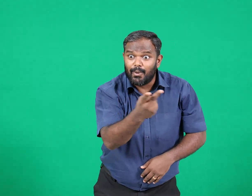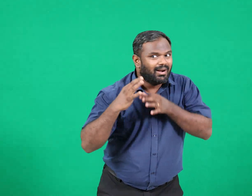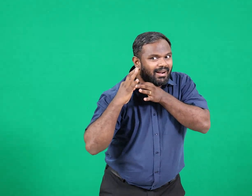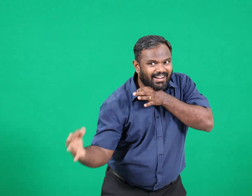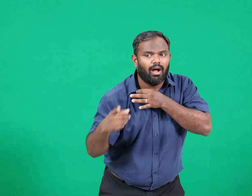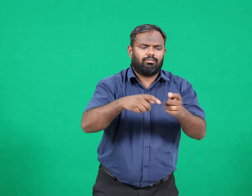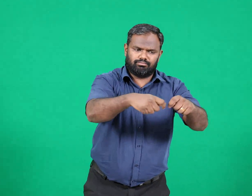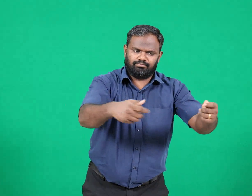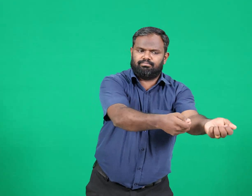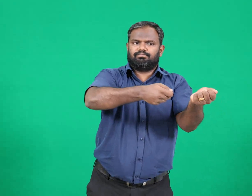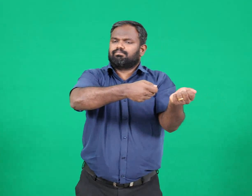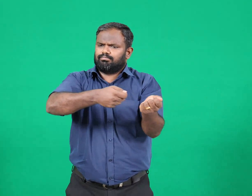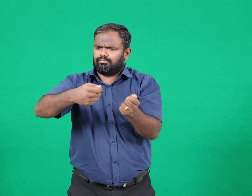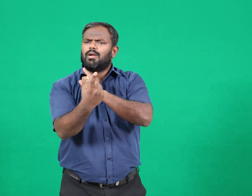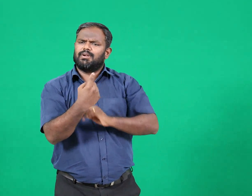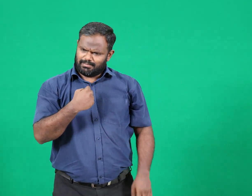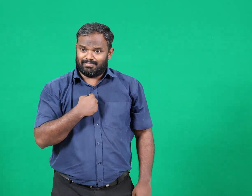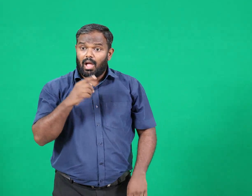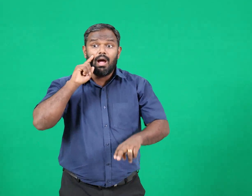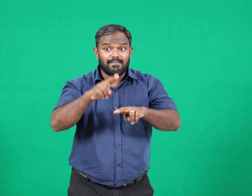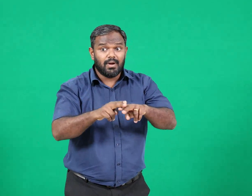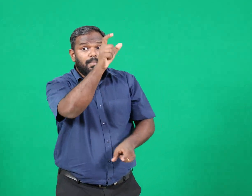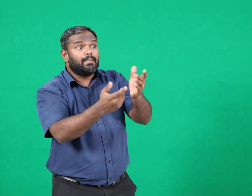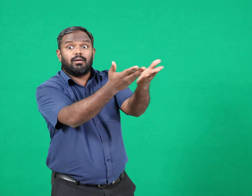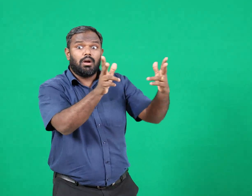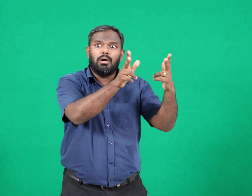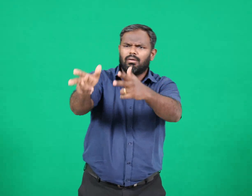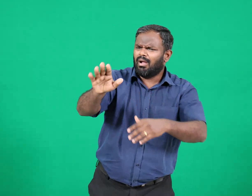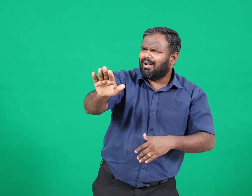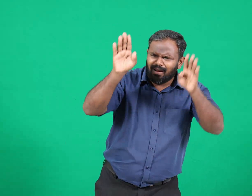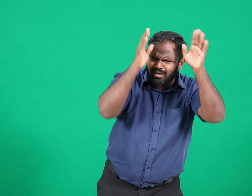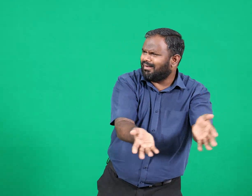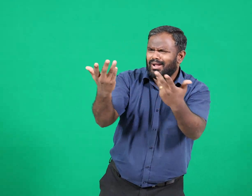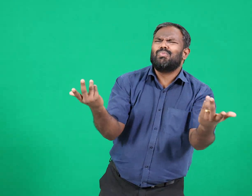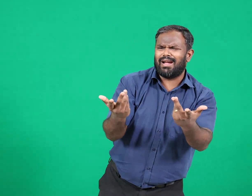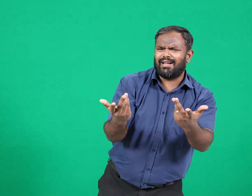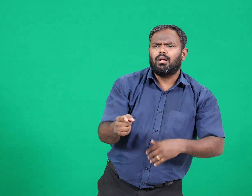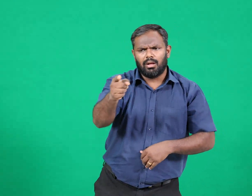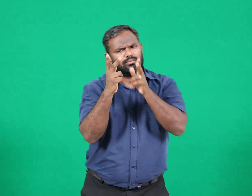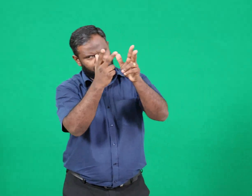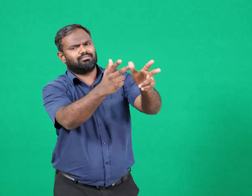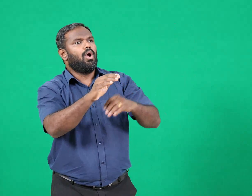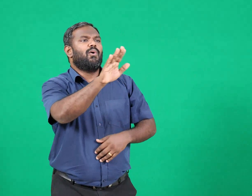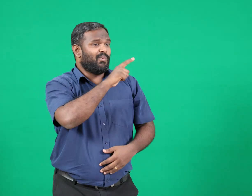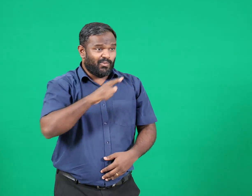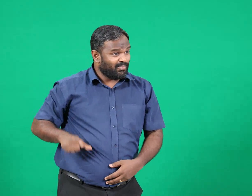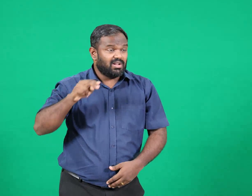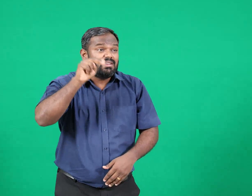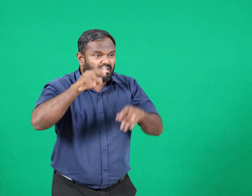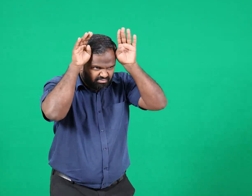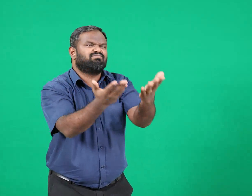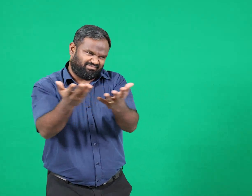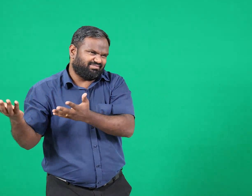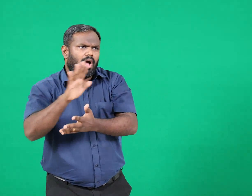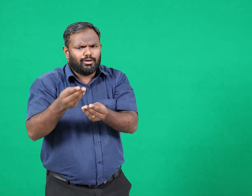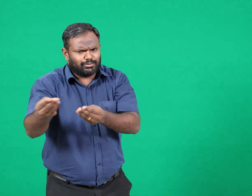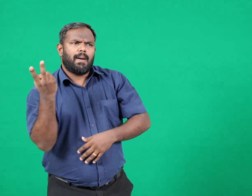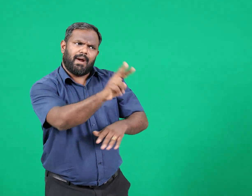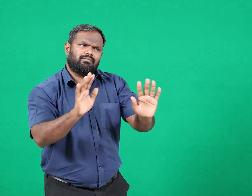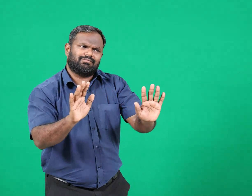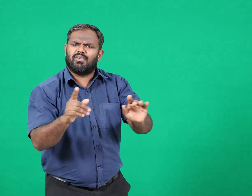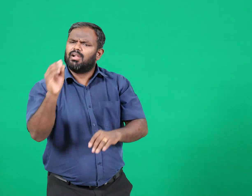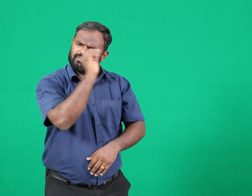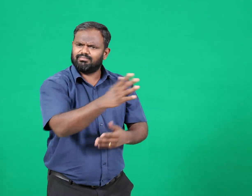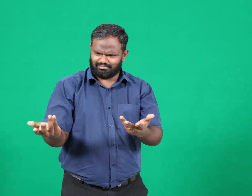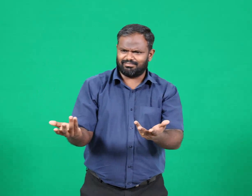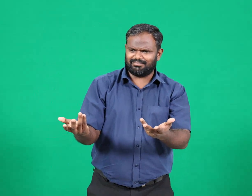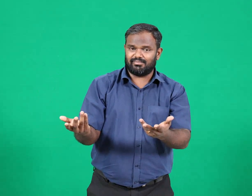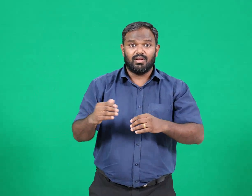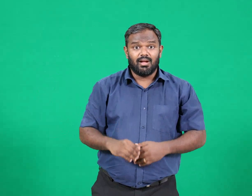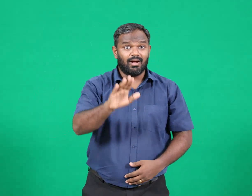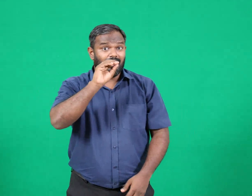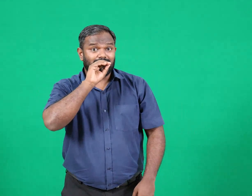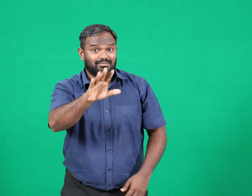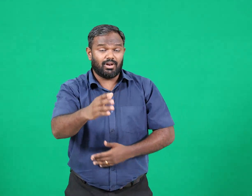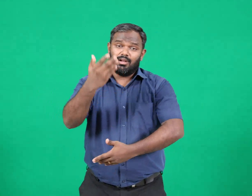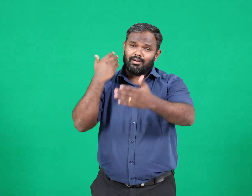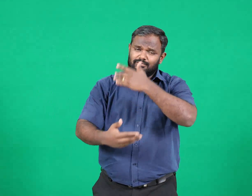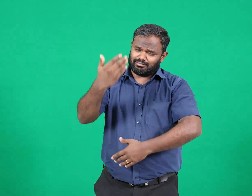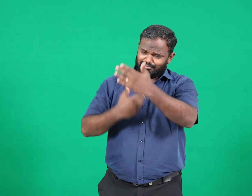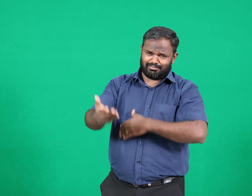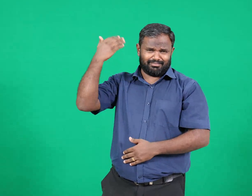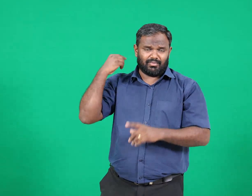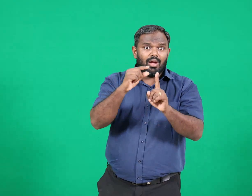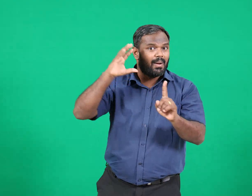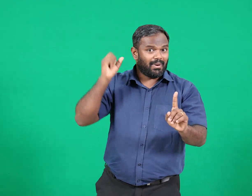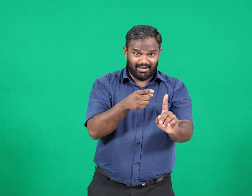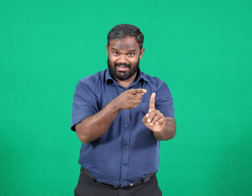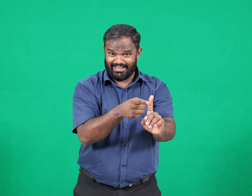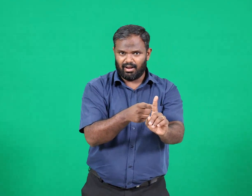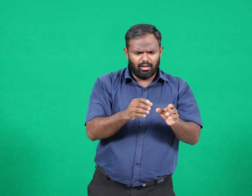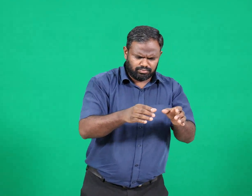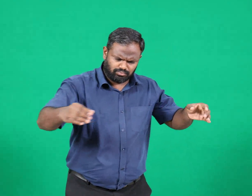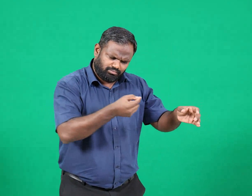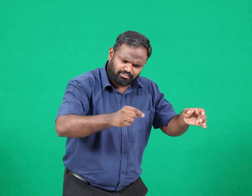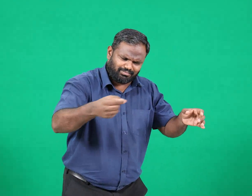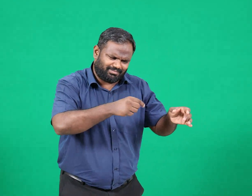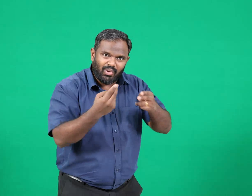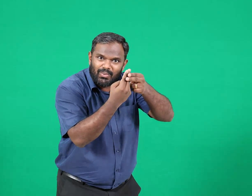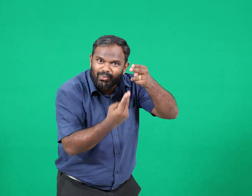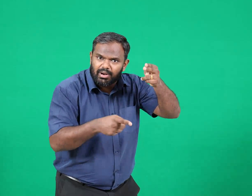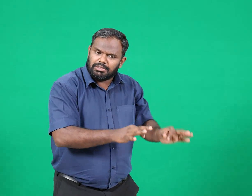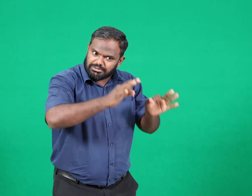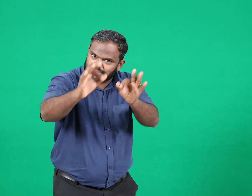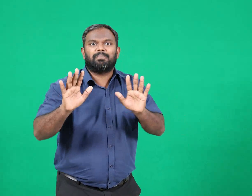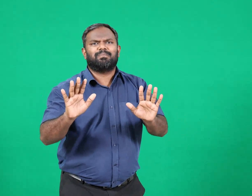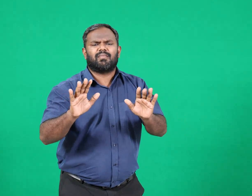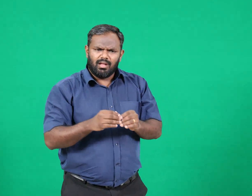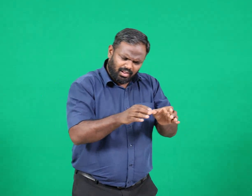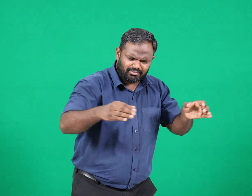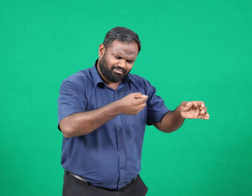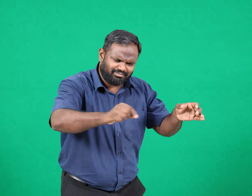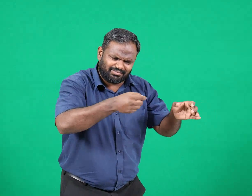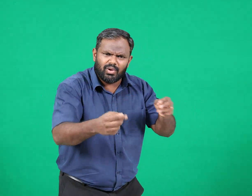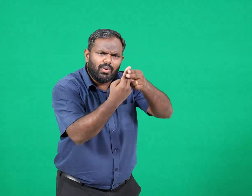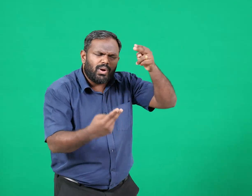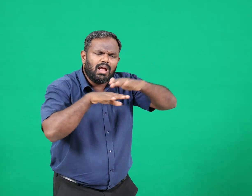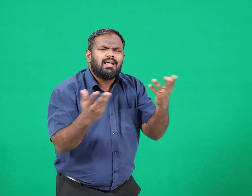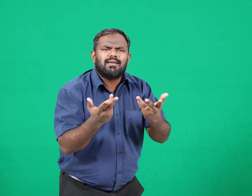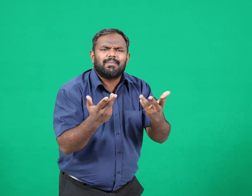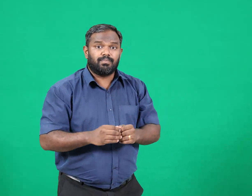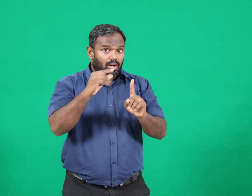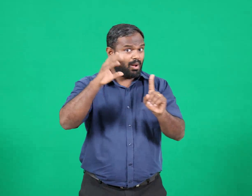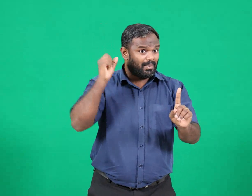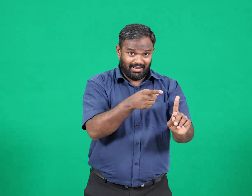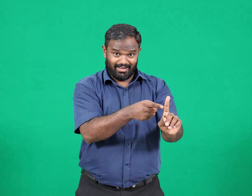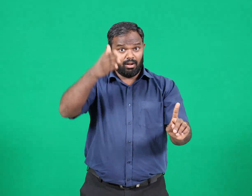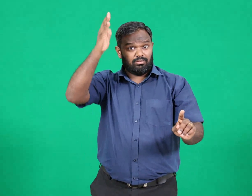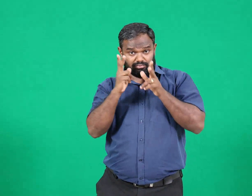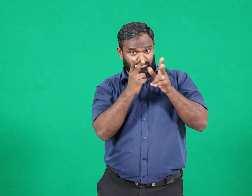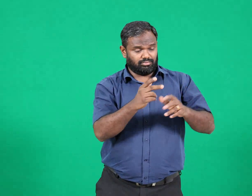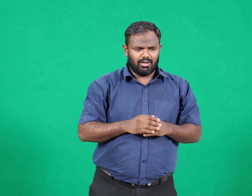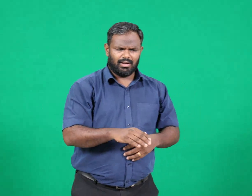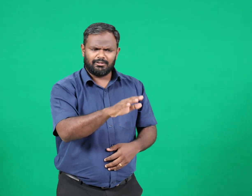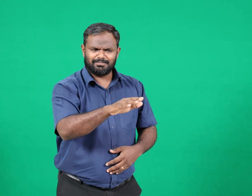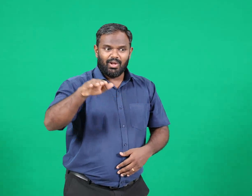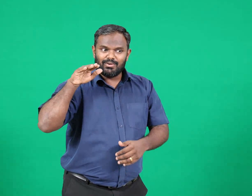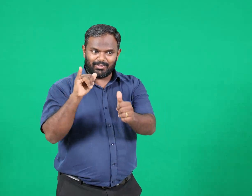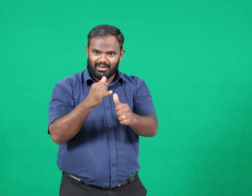Untie them and bring them to Me. If anyone questions you, tell him that the Lord needs them, and he will send them right away."